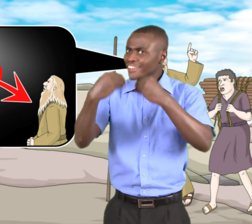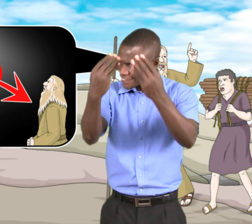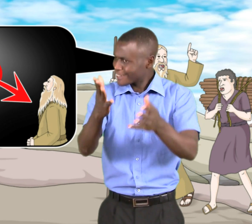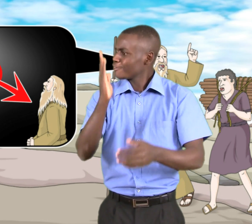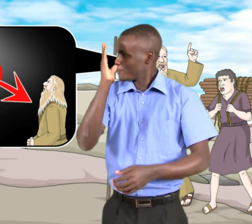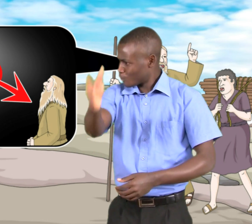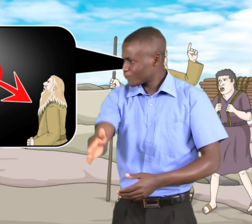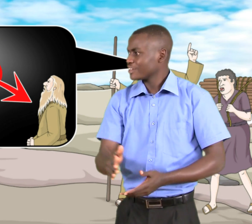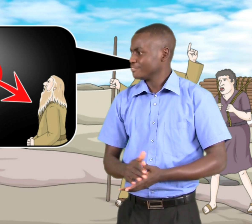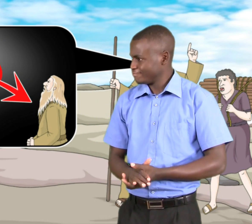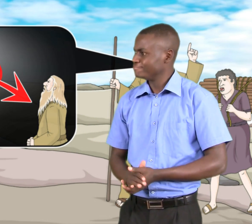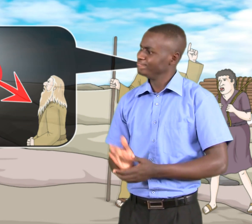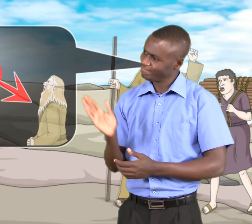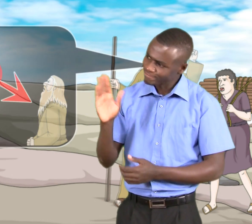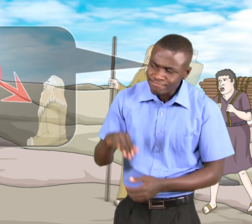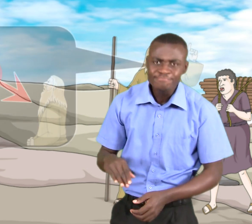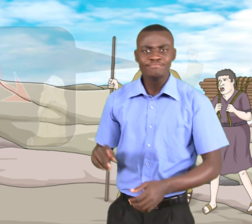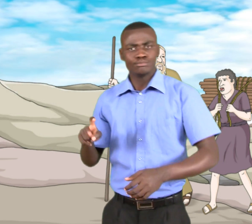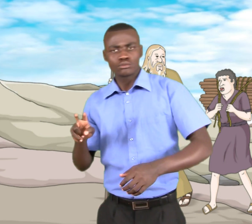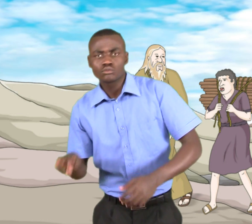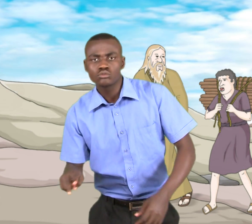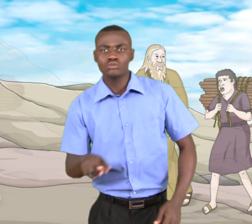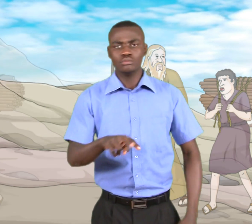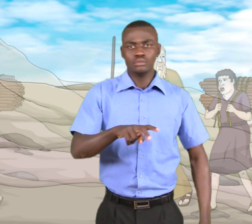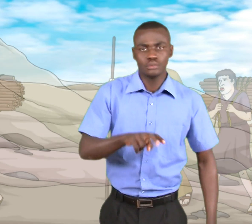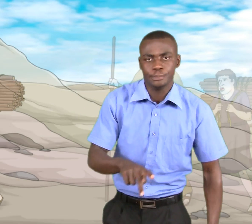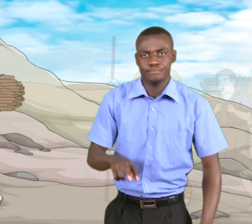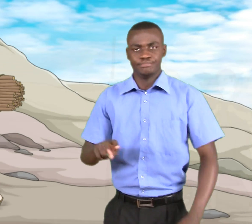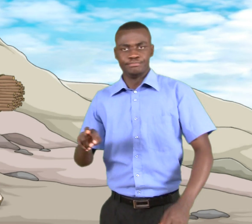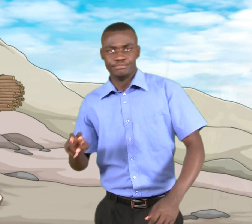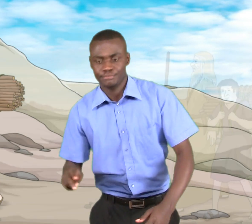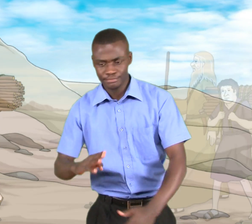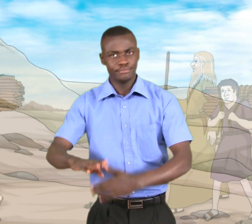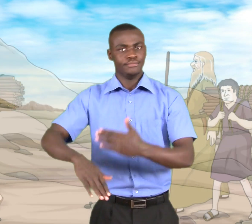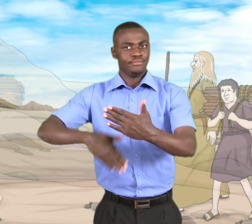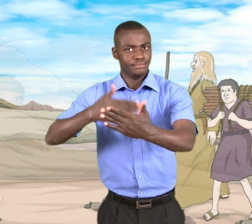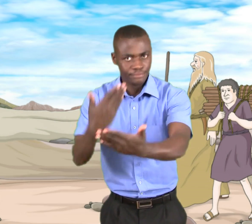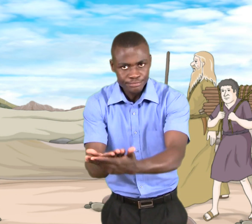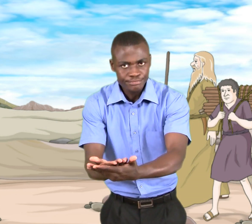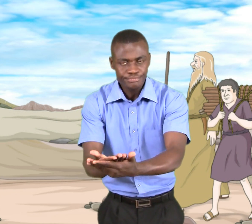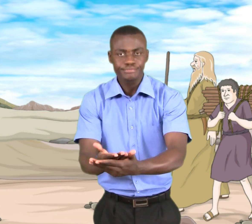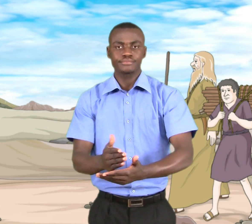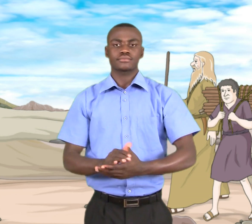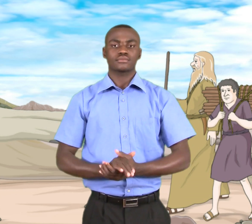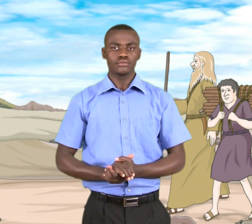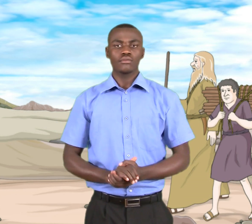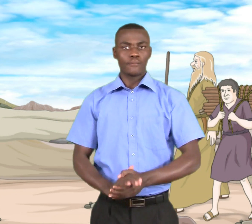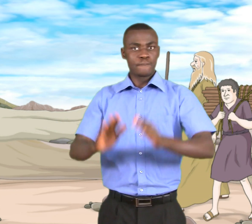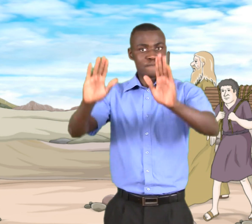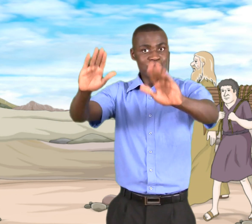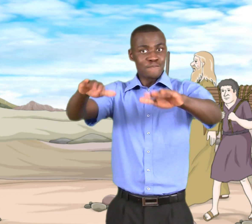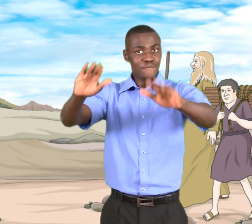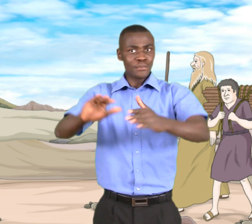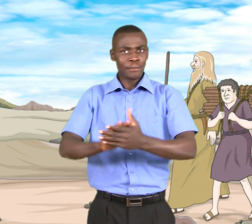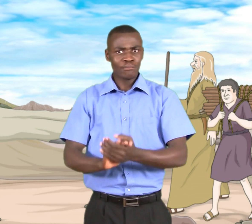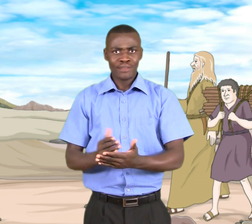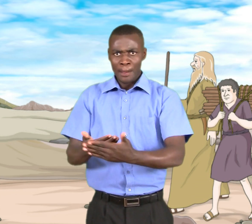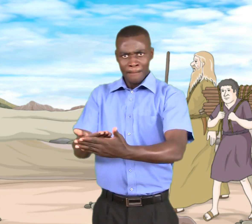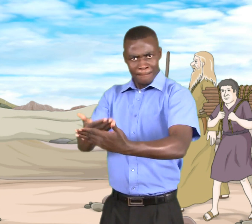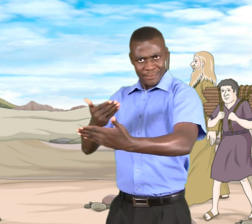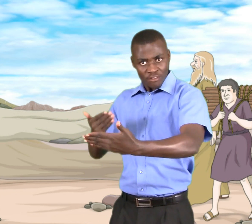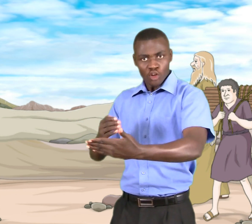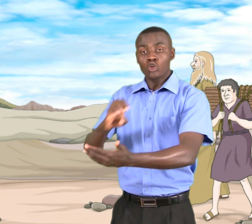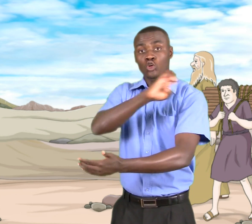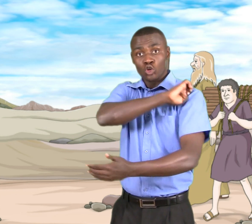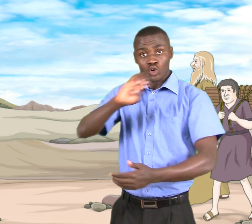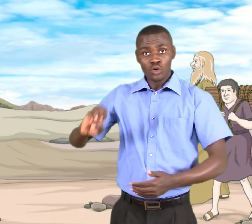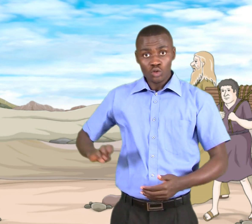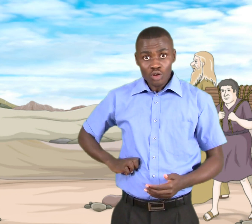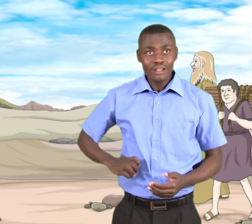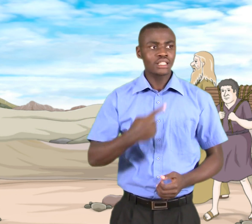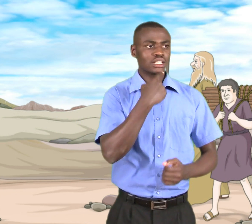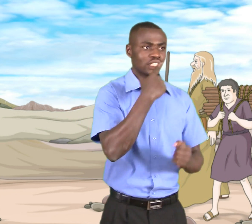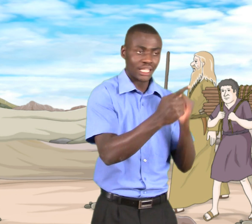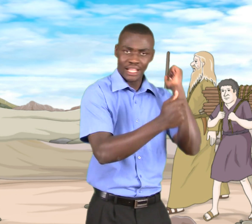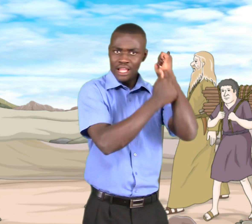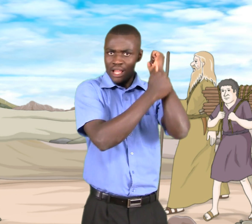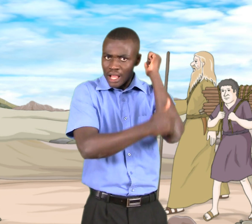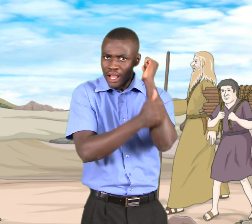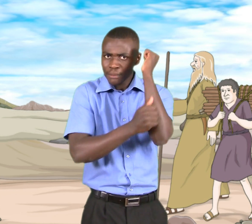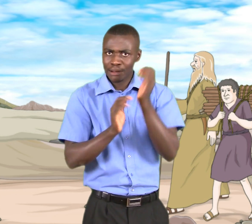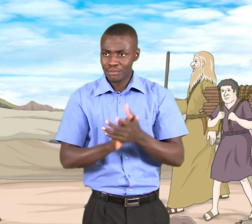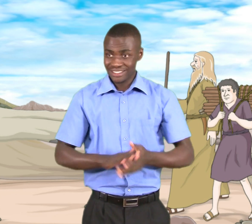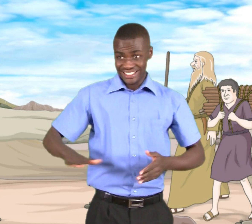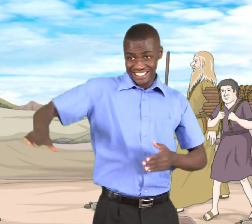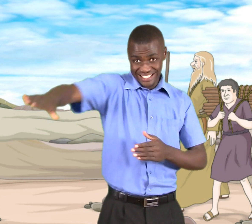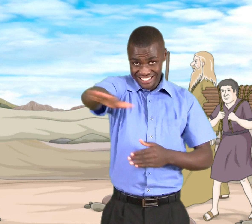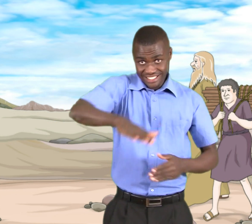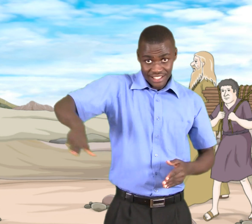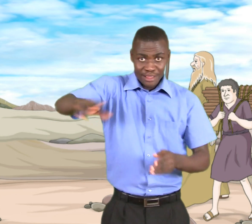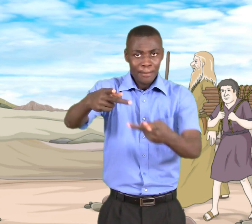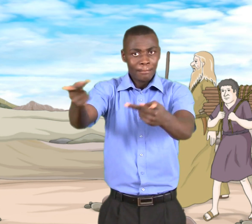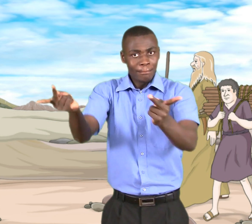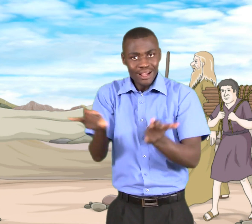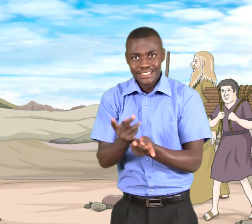And the two walked on together.